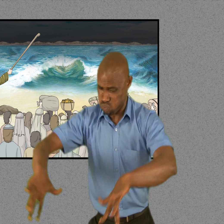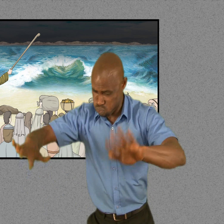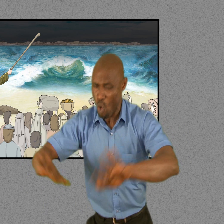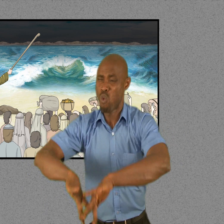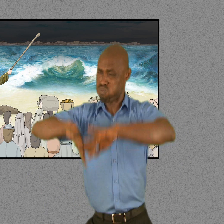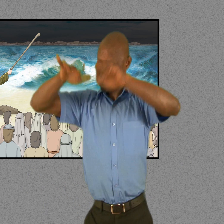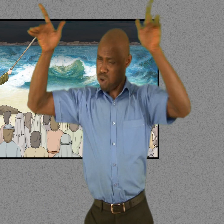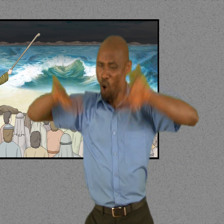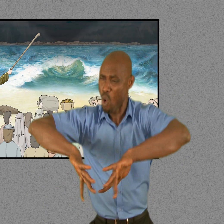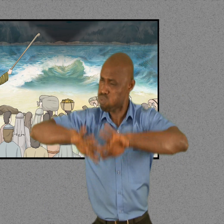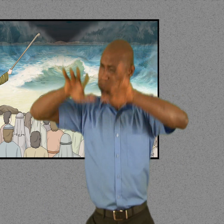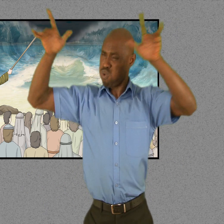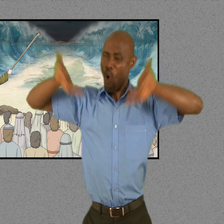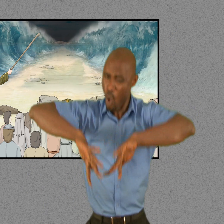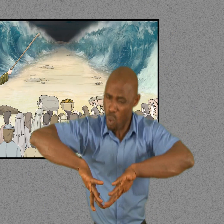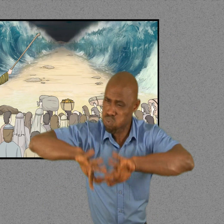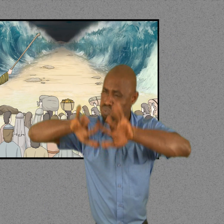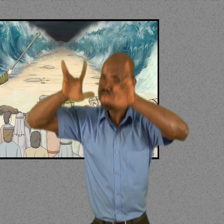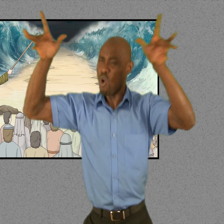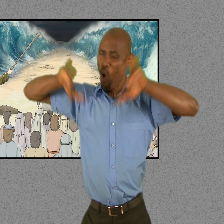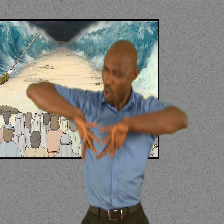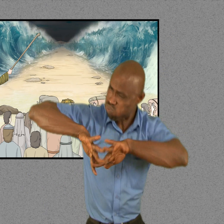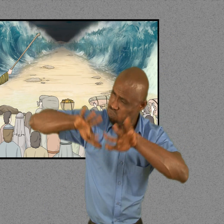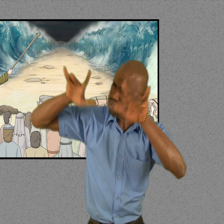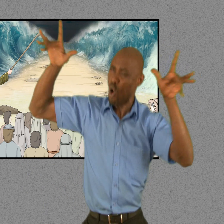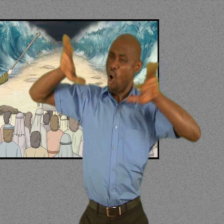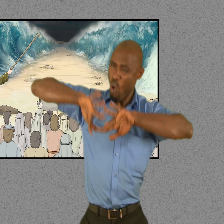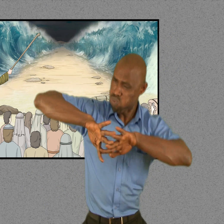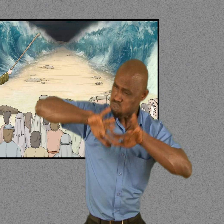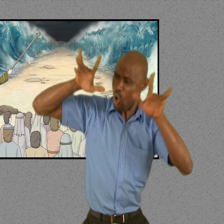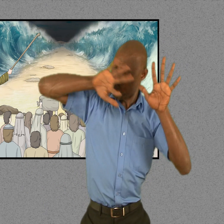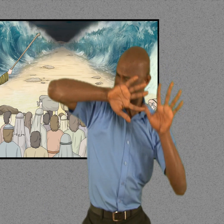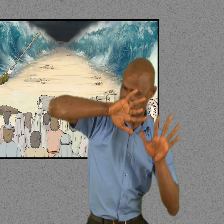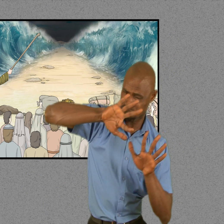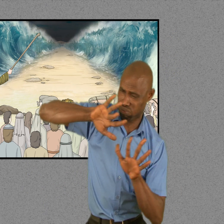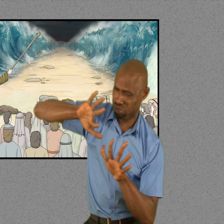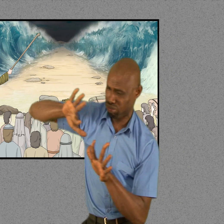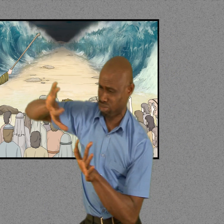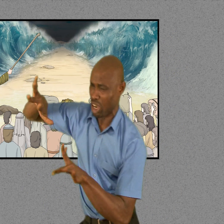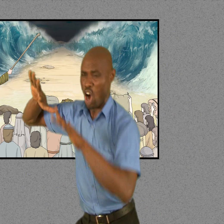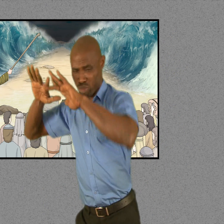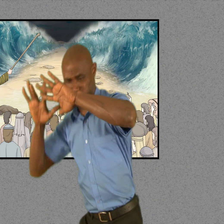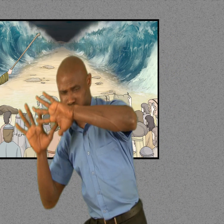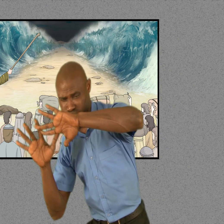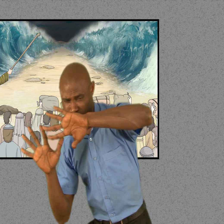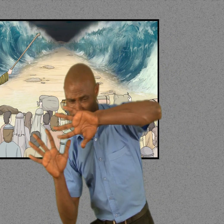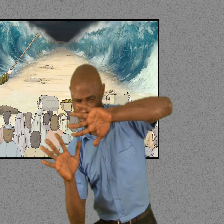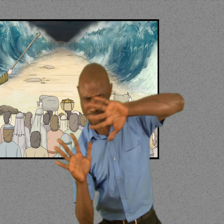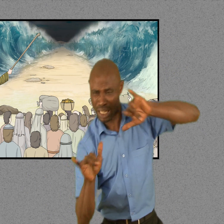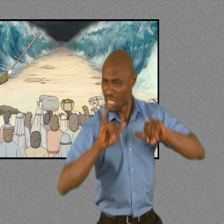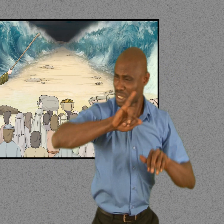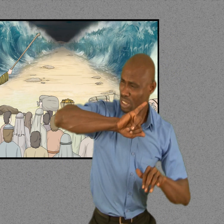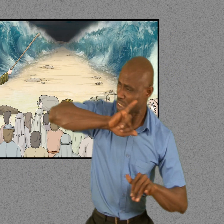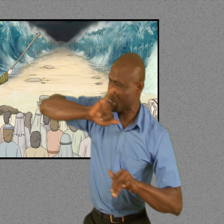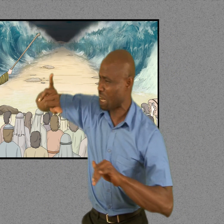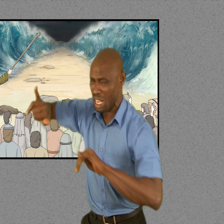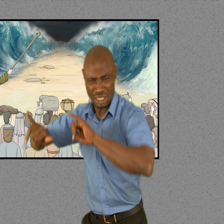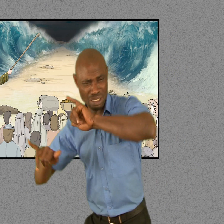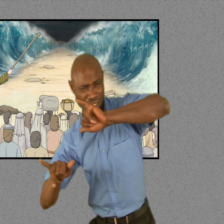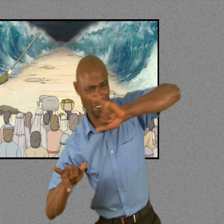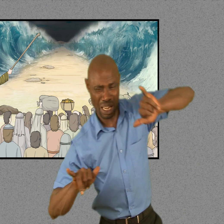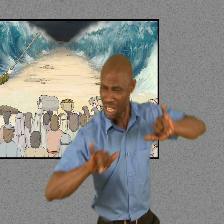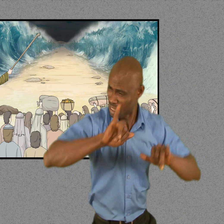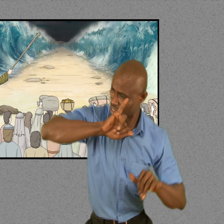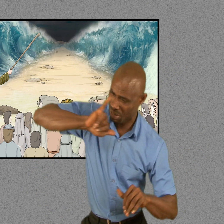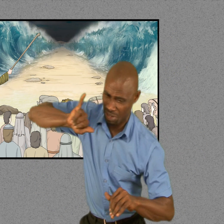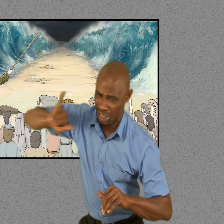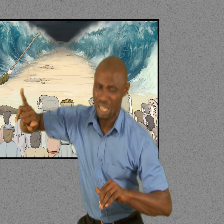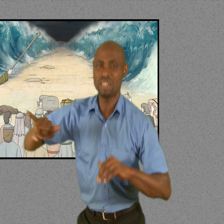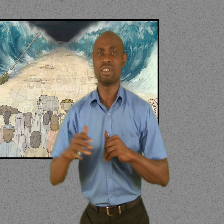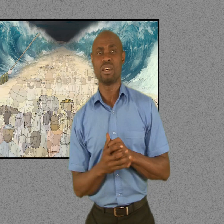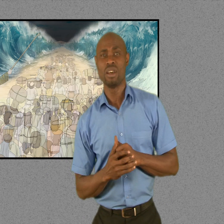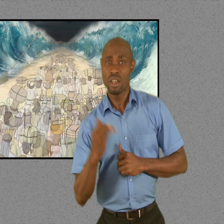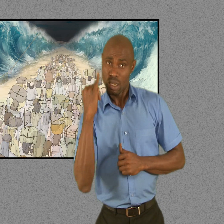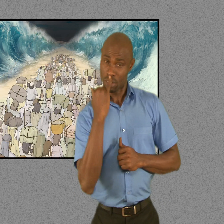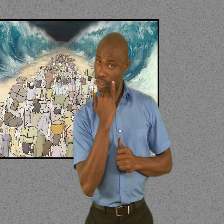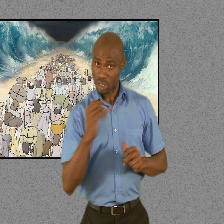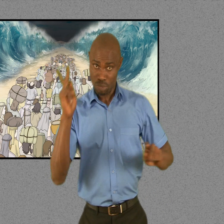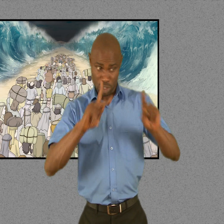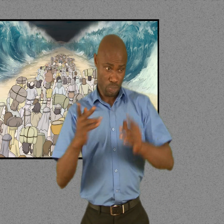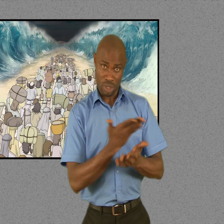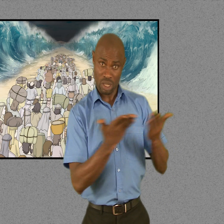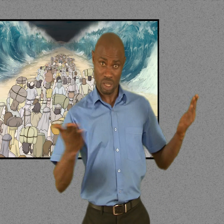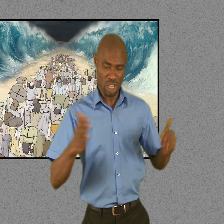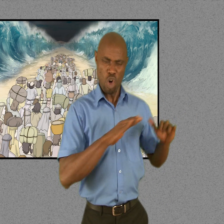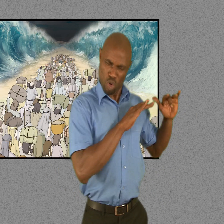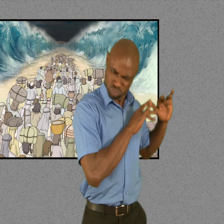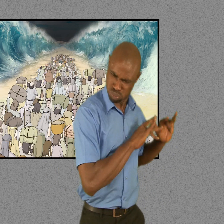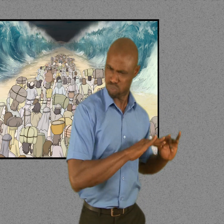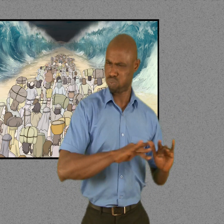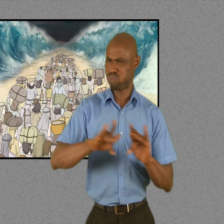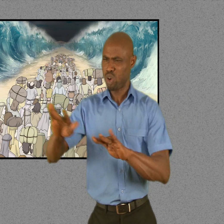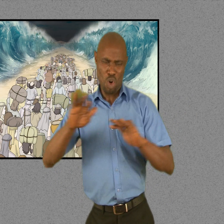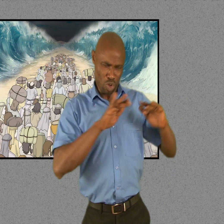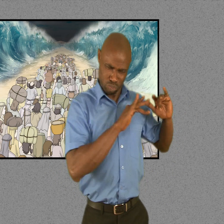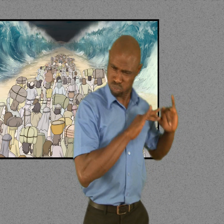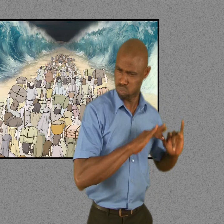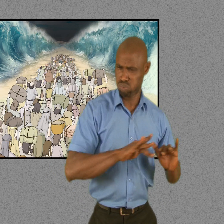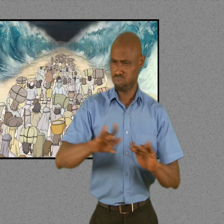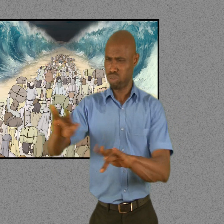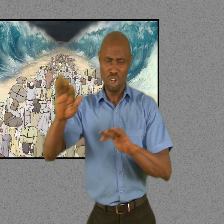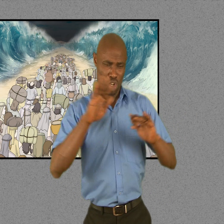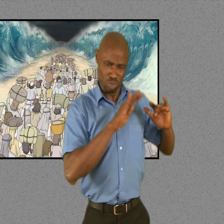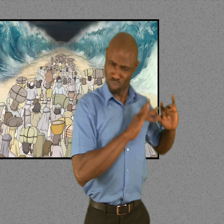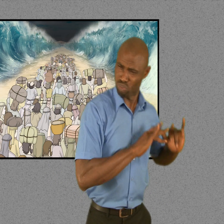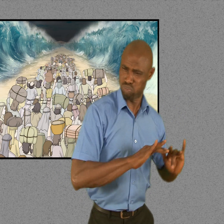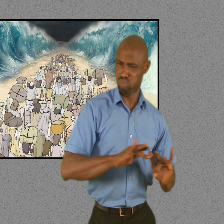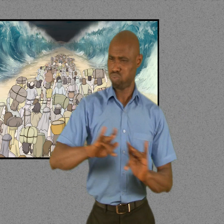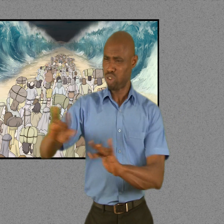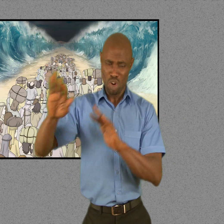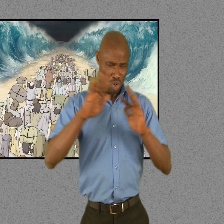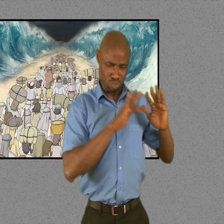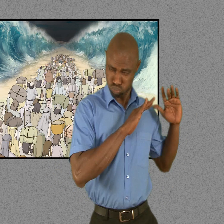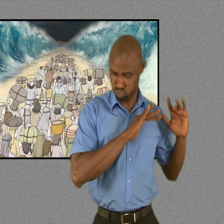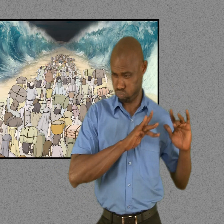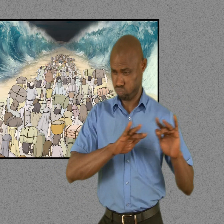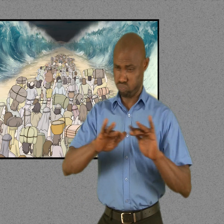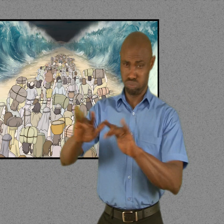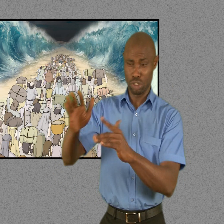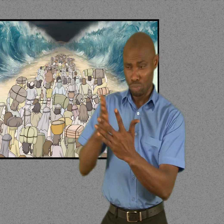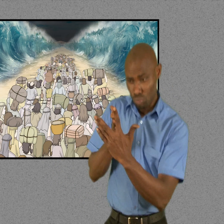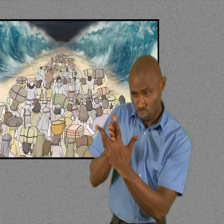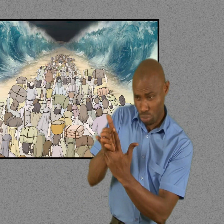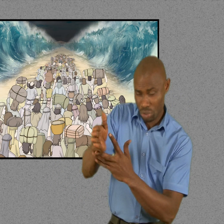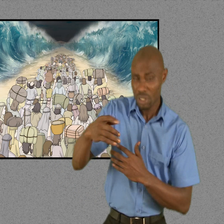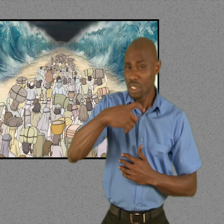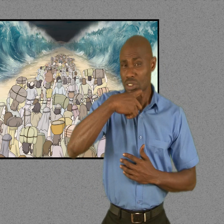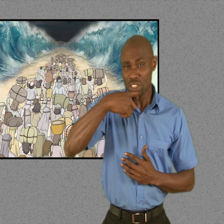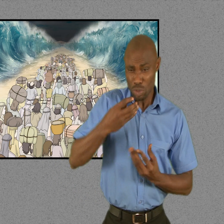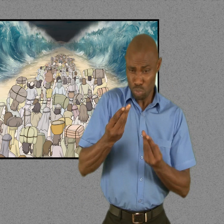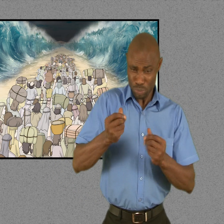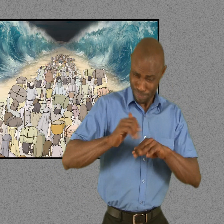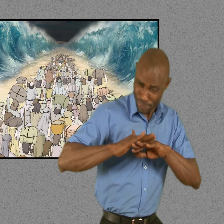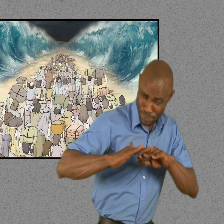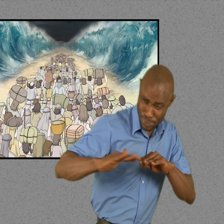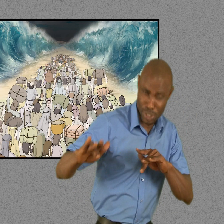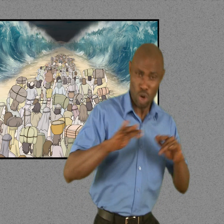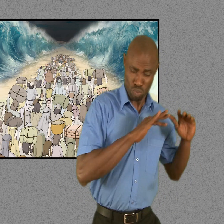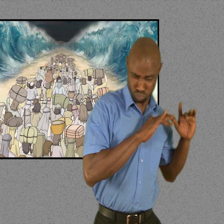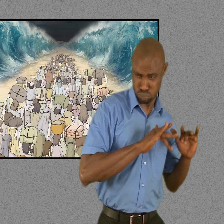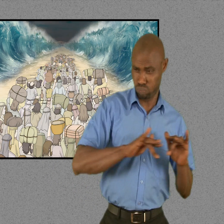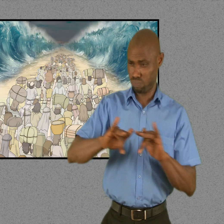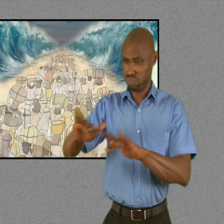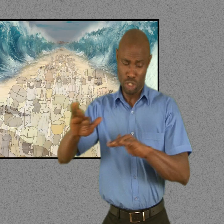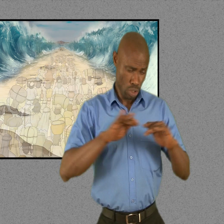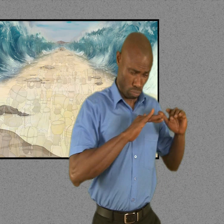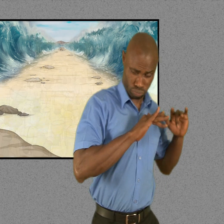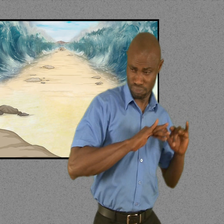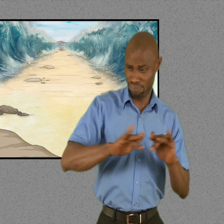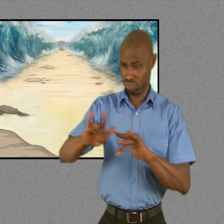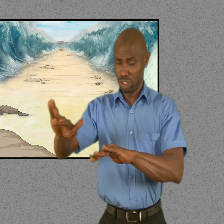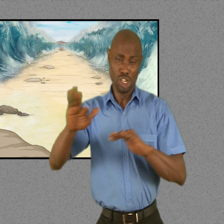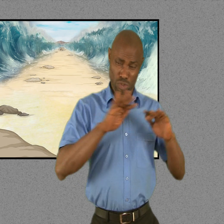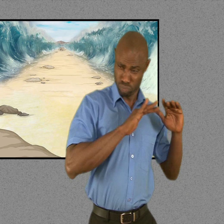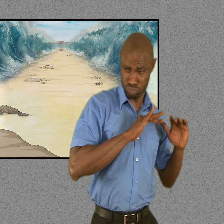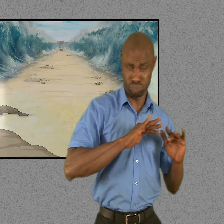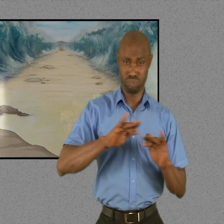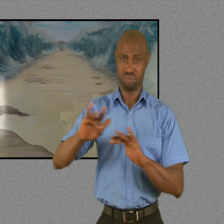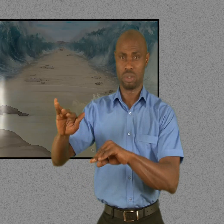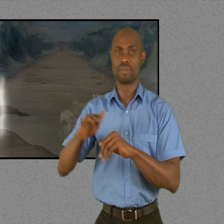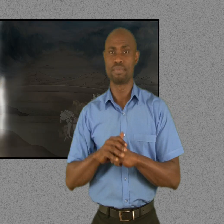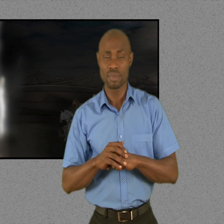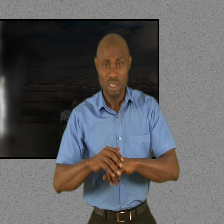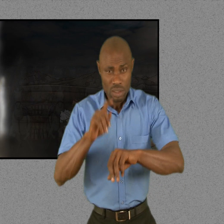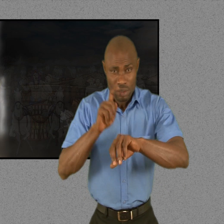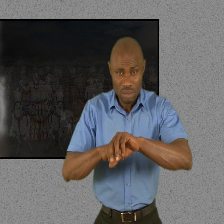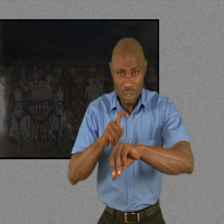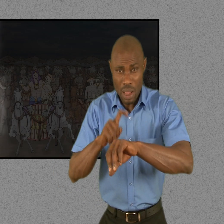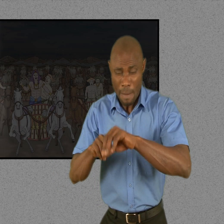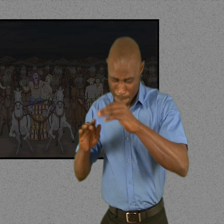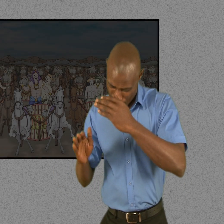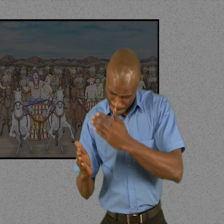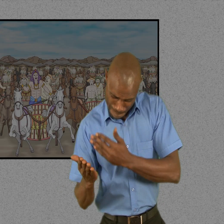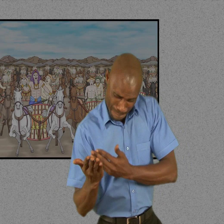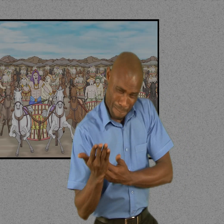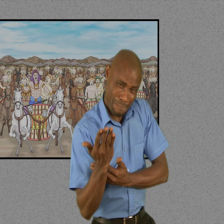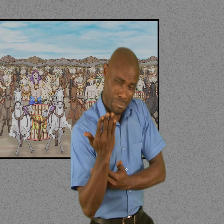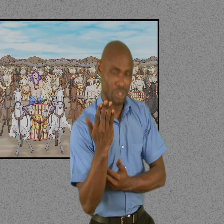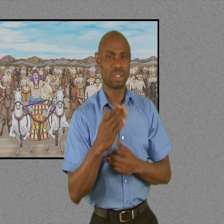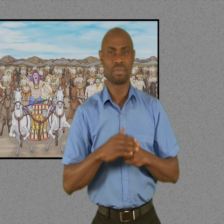So the waters were divided, and the Israelites went through the sea on dry ground, with walls of water on their right and on their left.